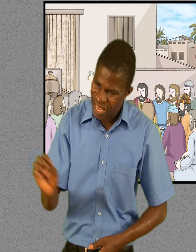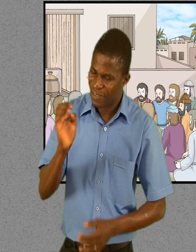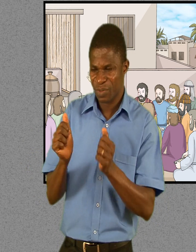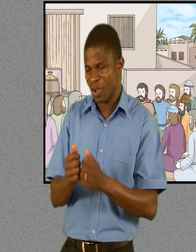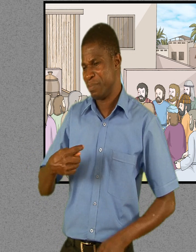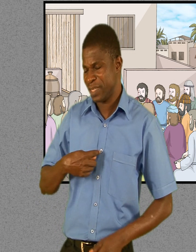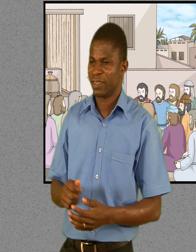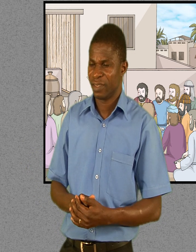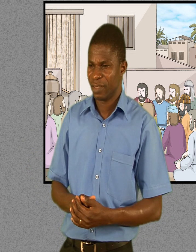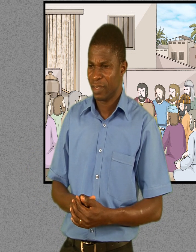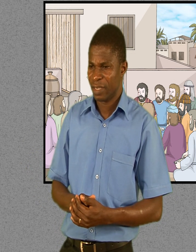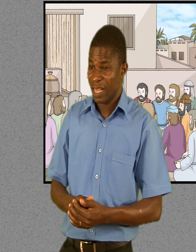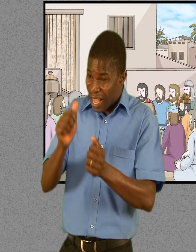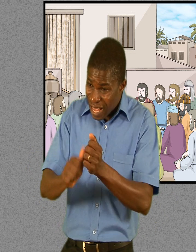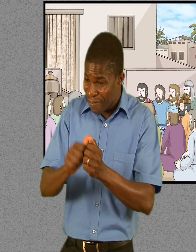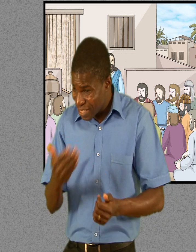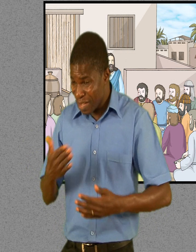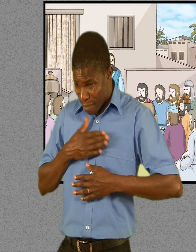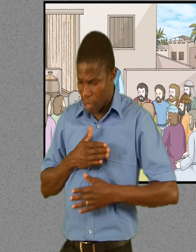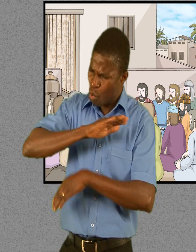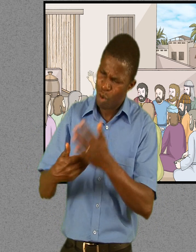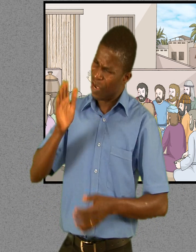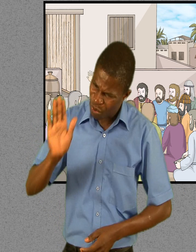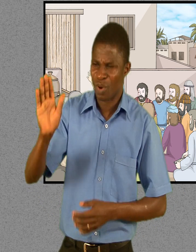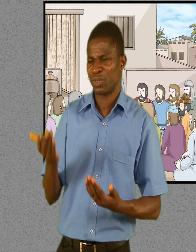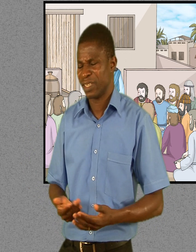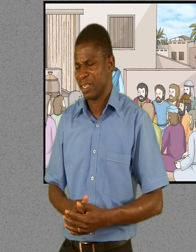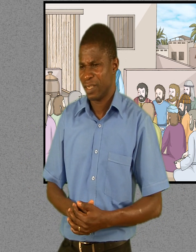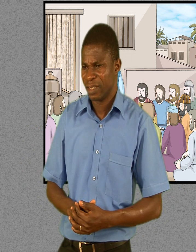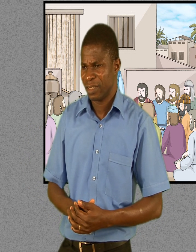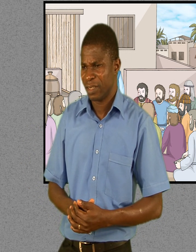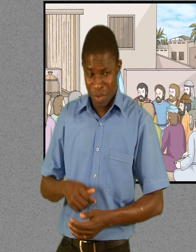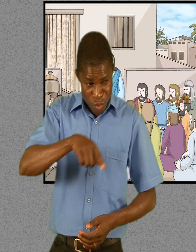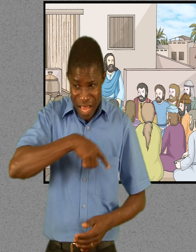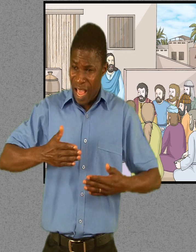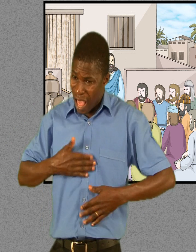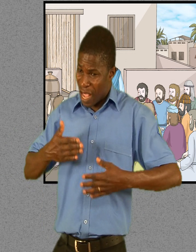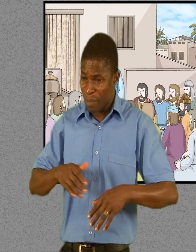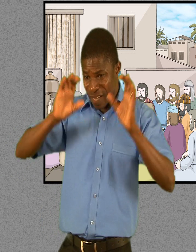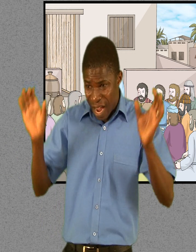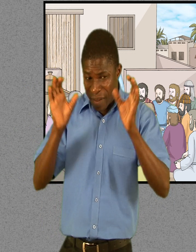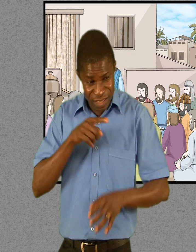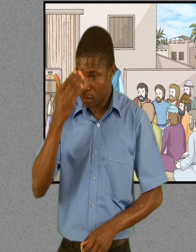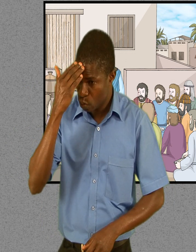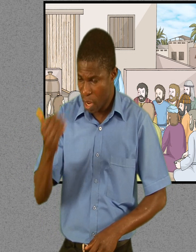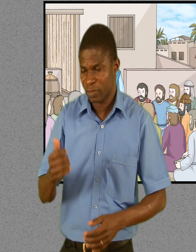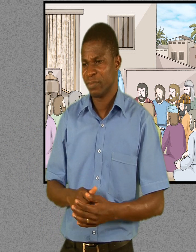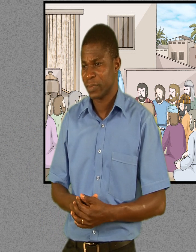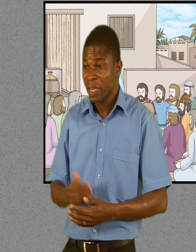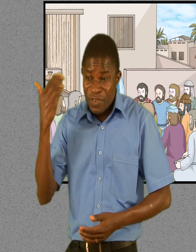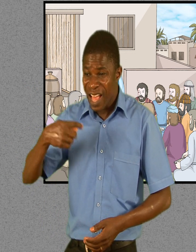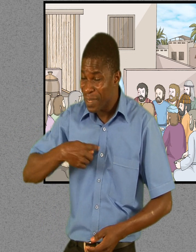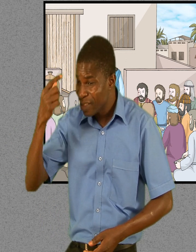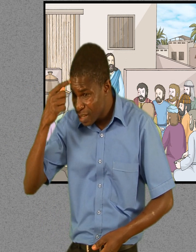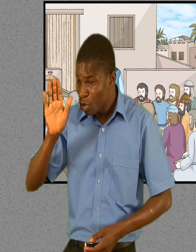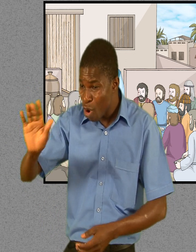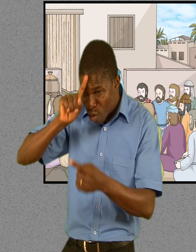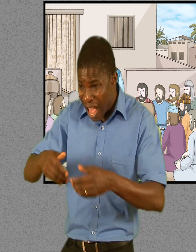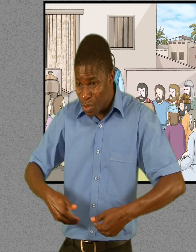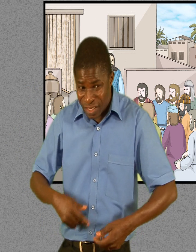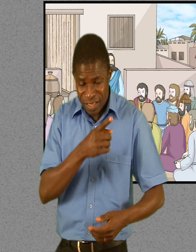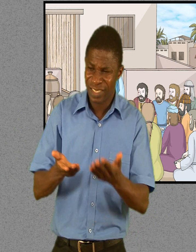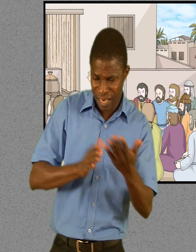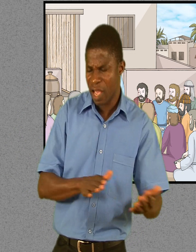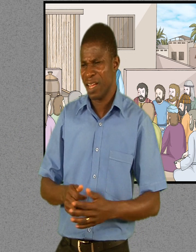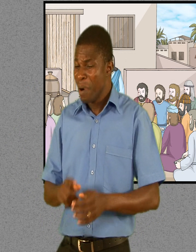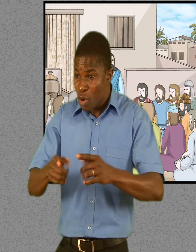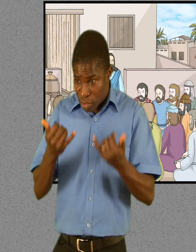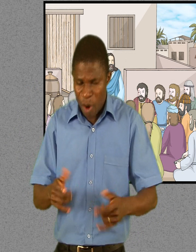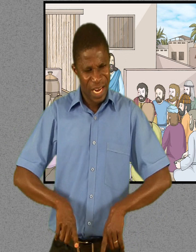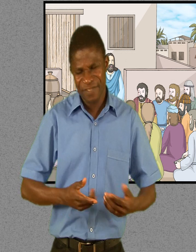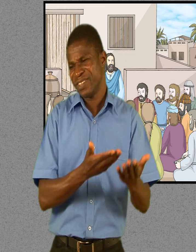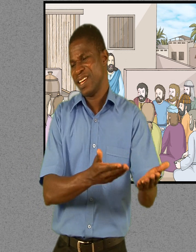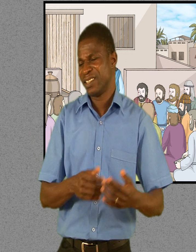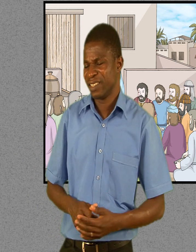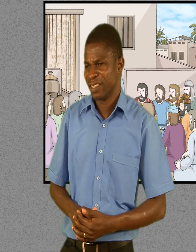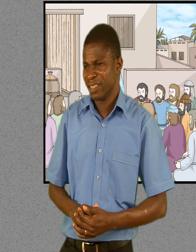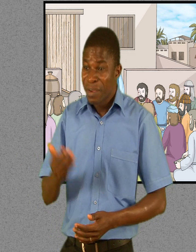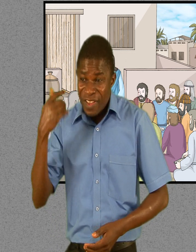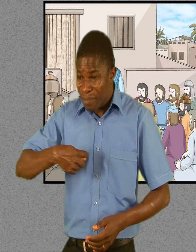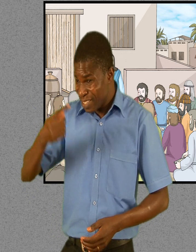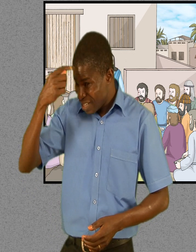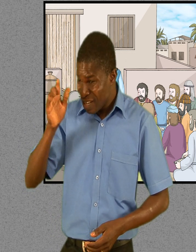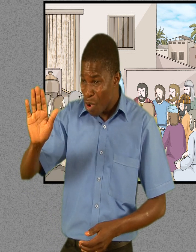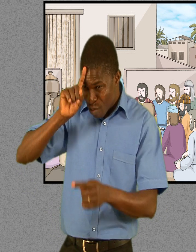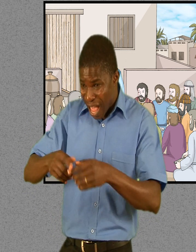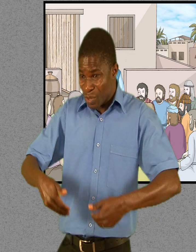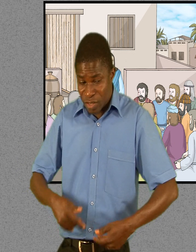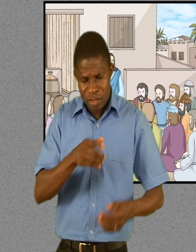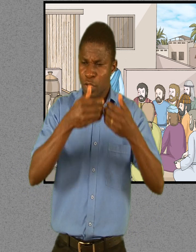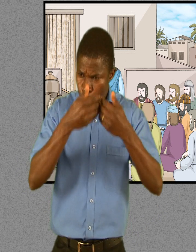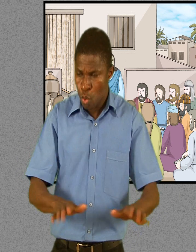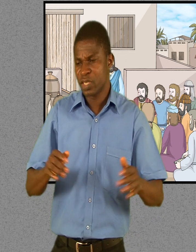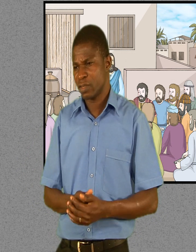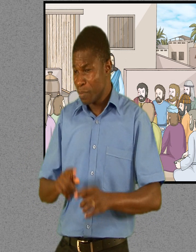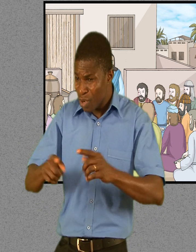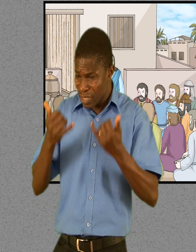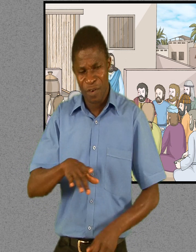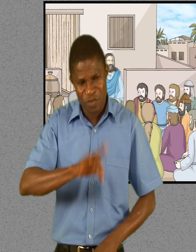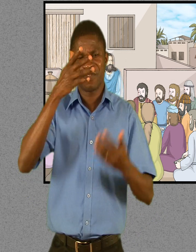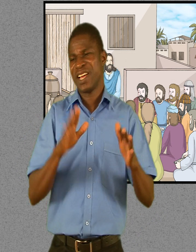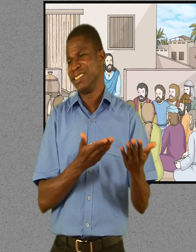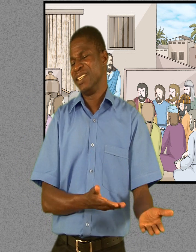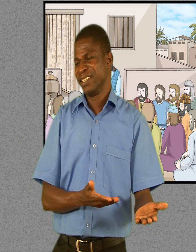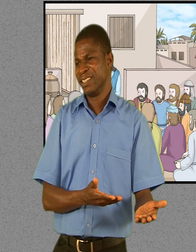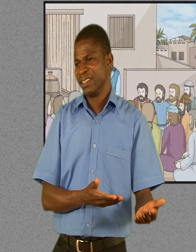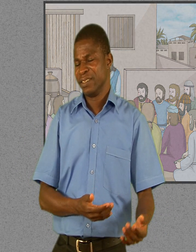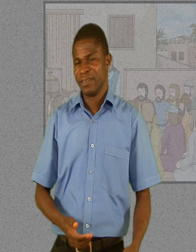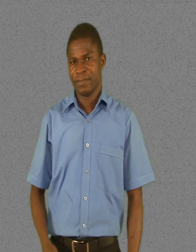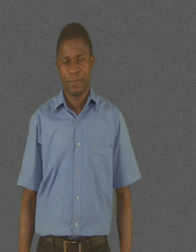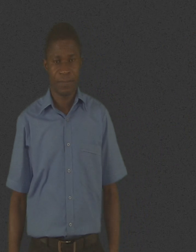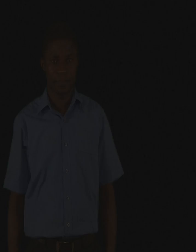But it was fitting to celebrate and be glad, because this brother of yours was dead and is alive again; he was lost and is found.’”